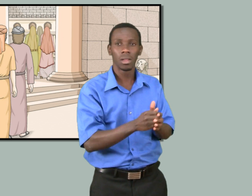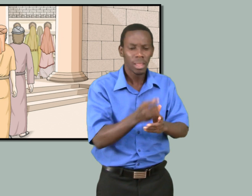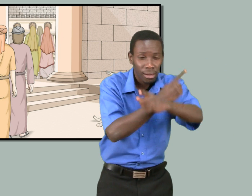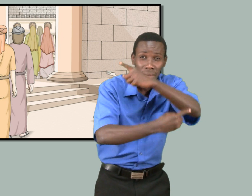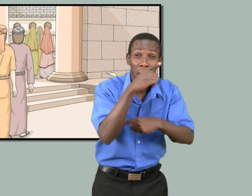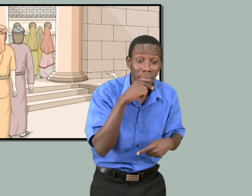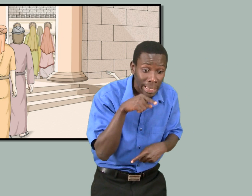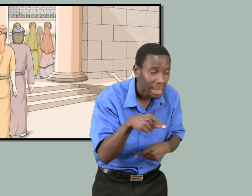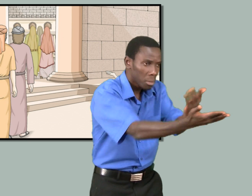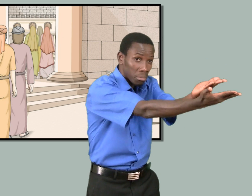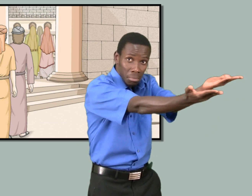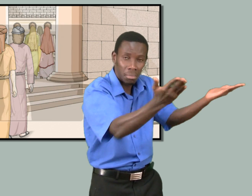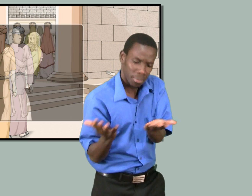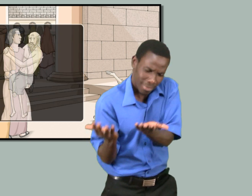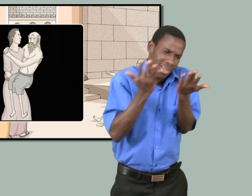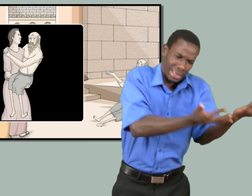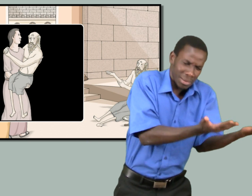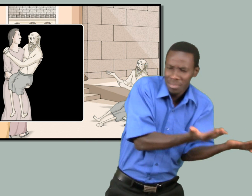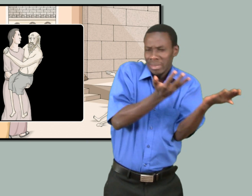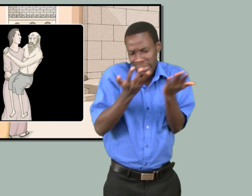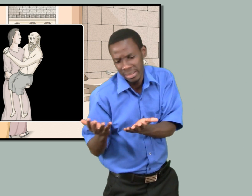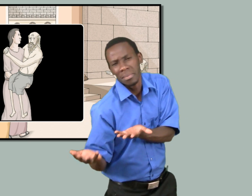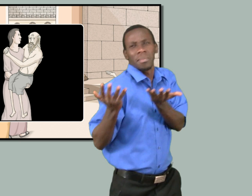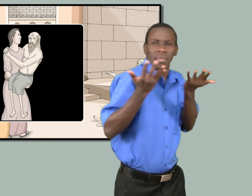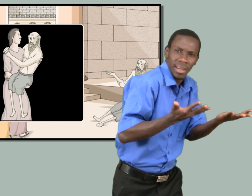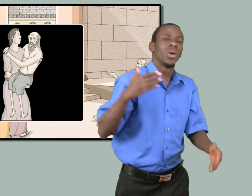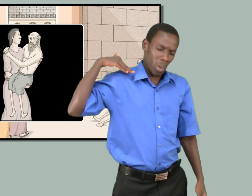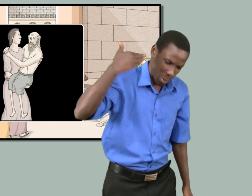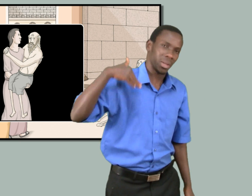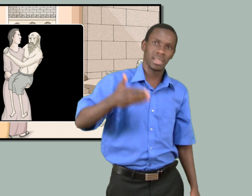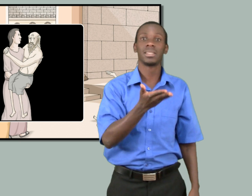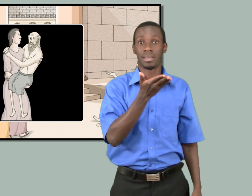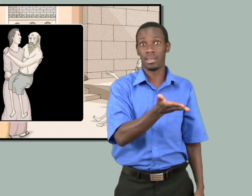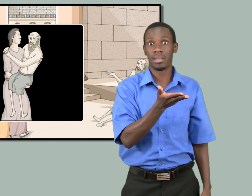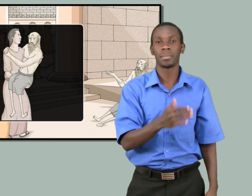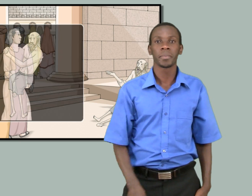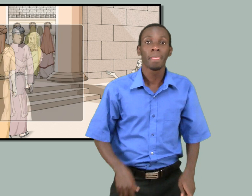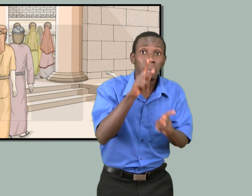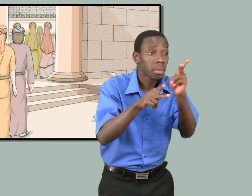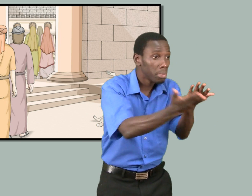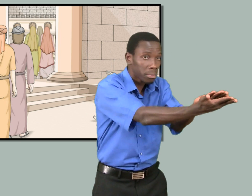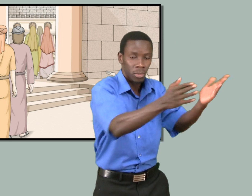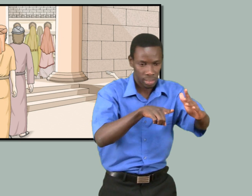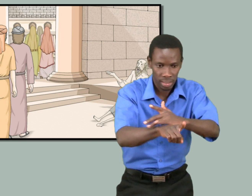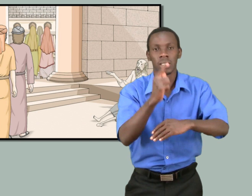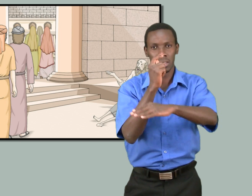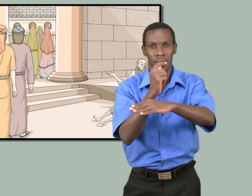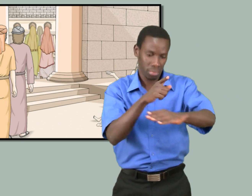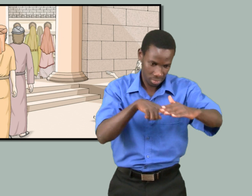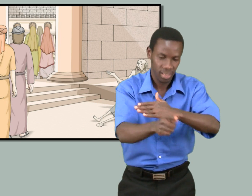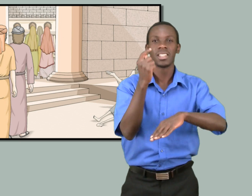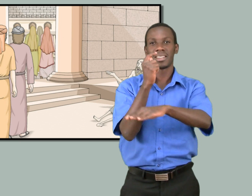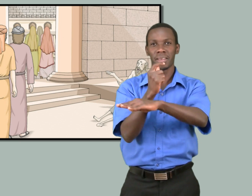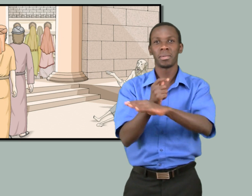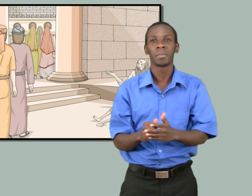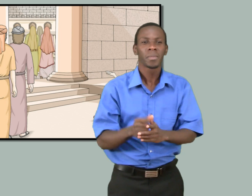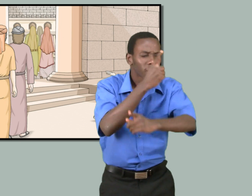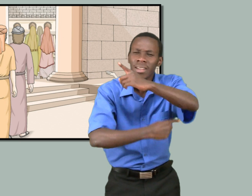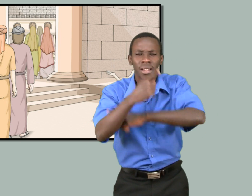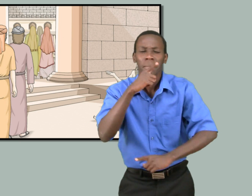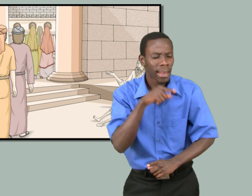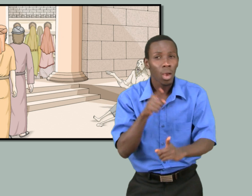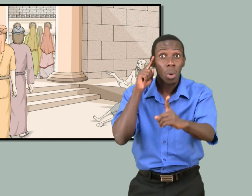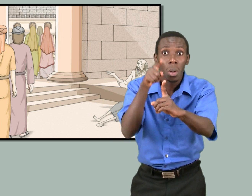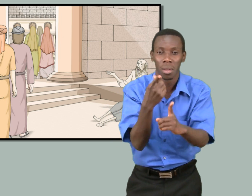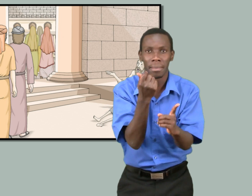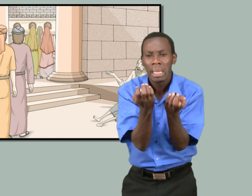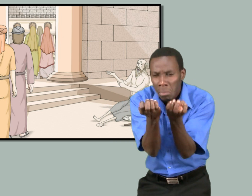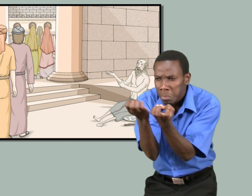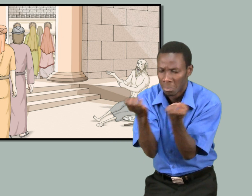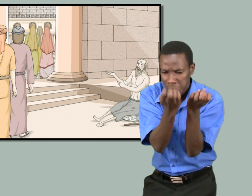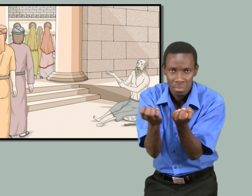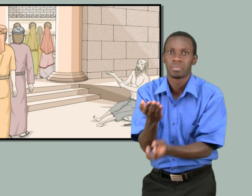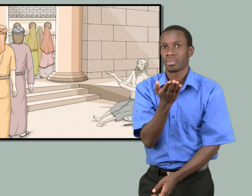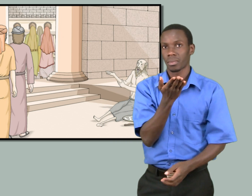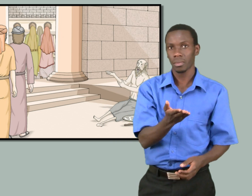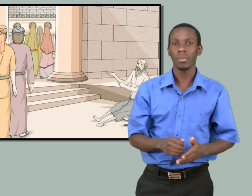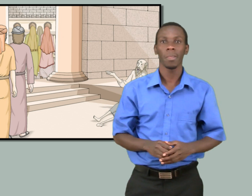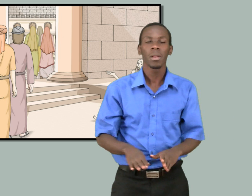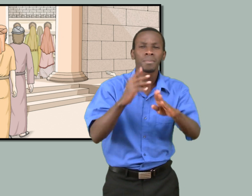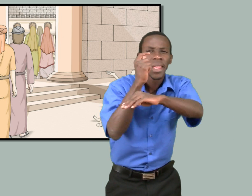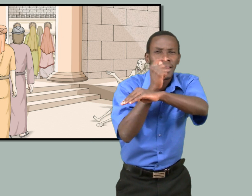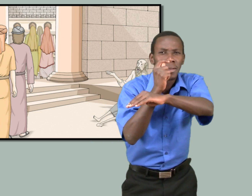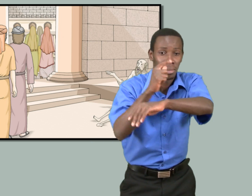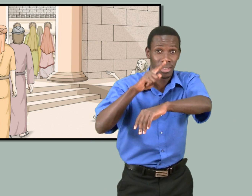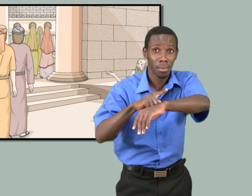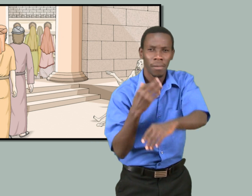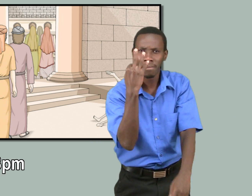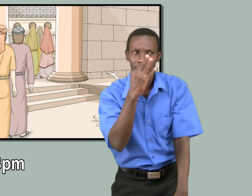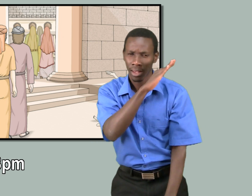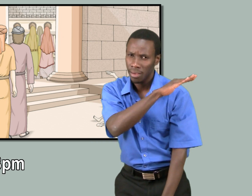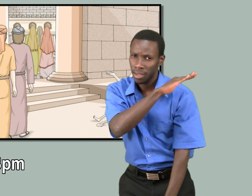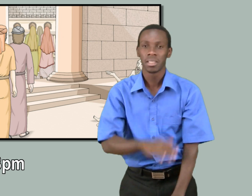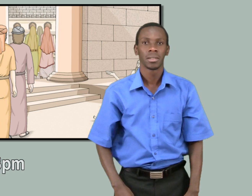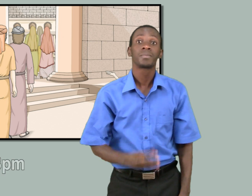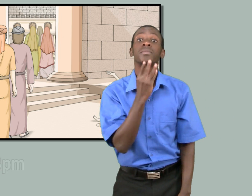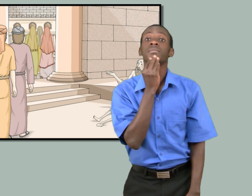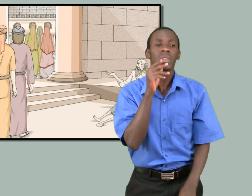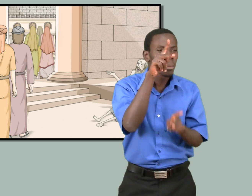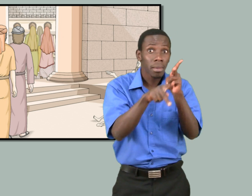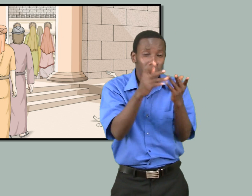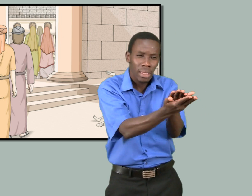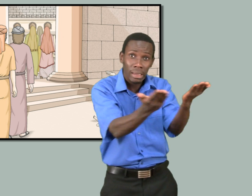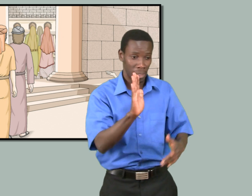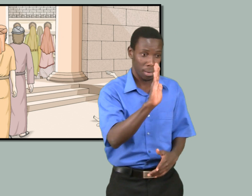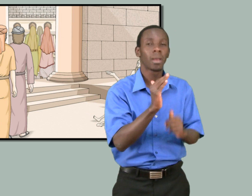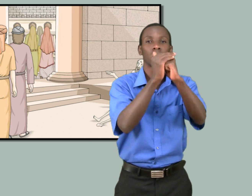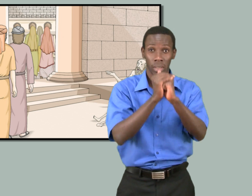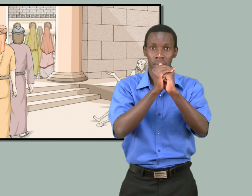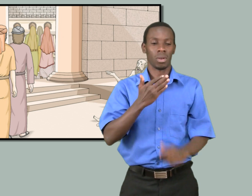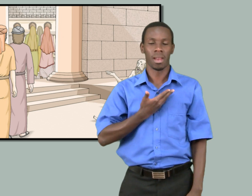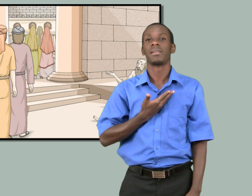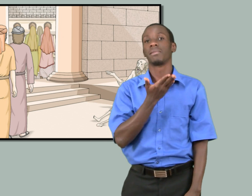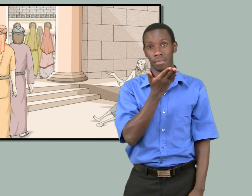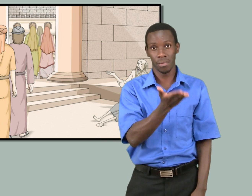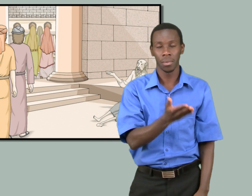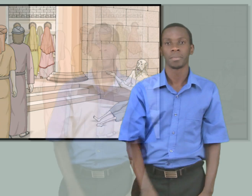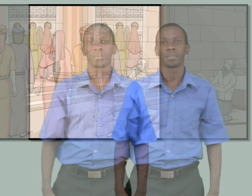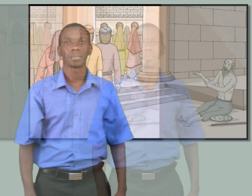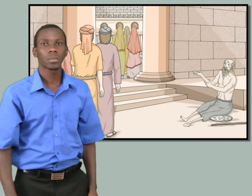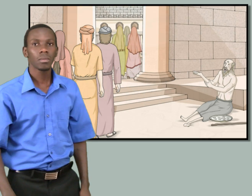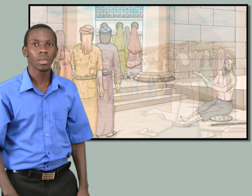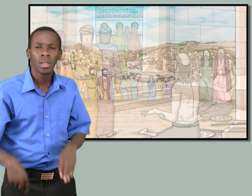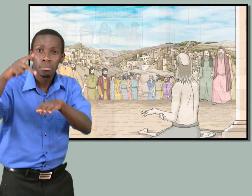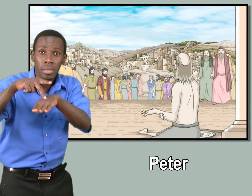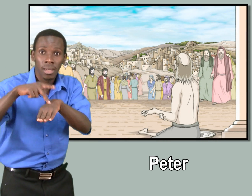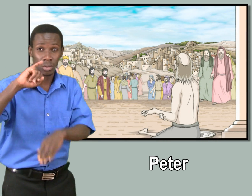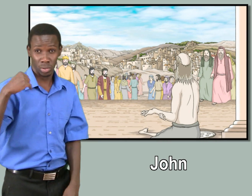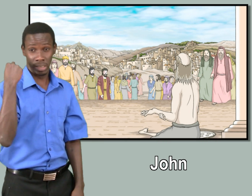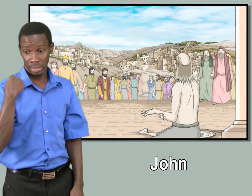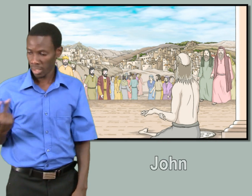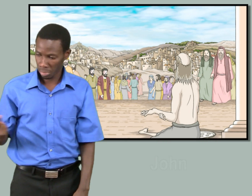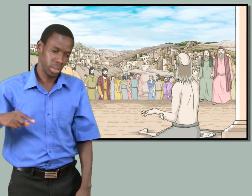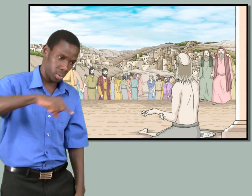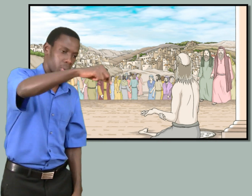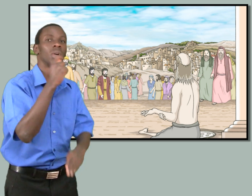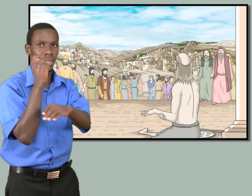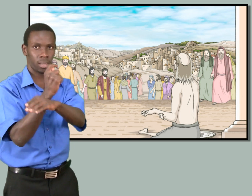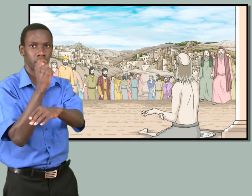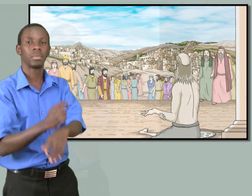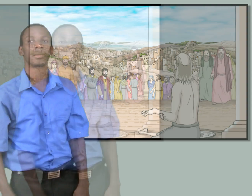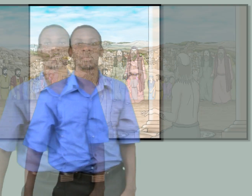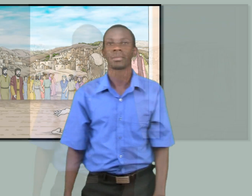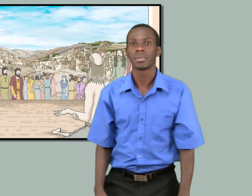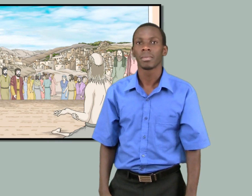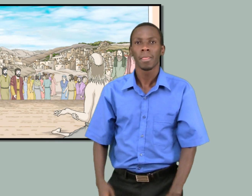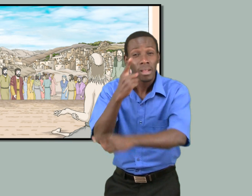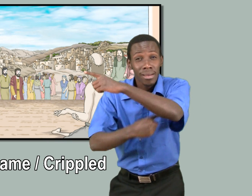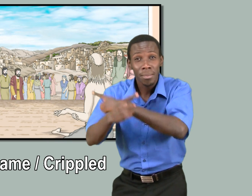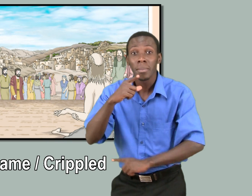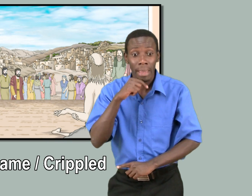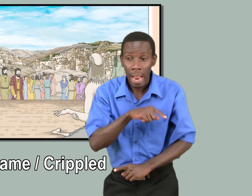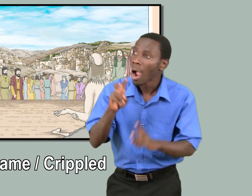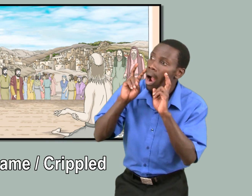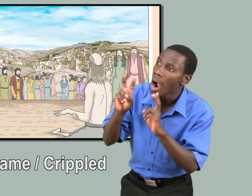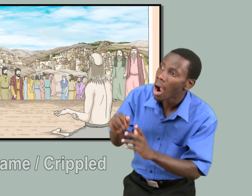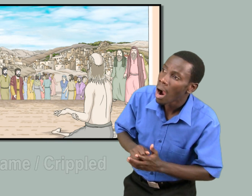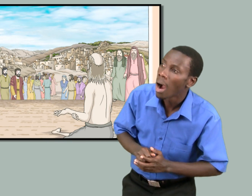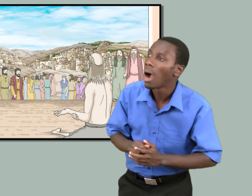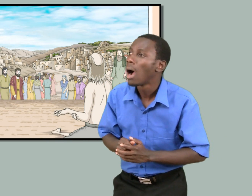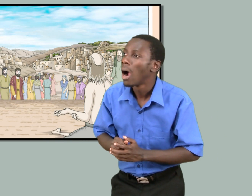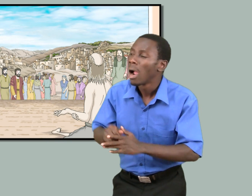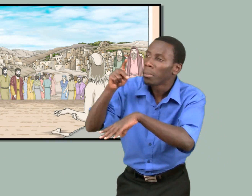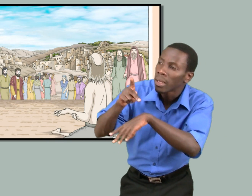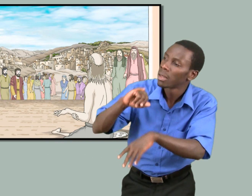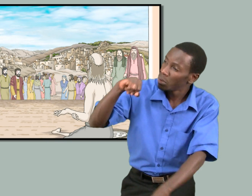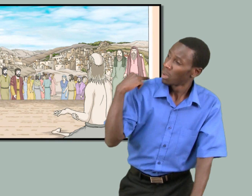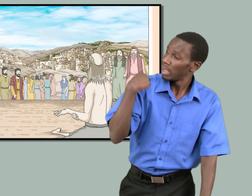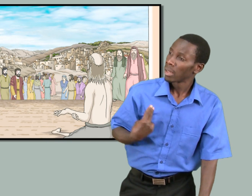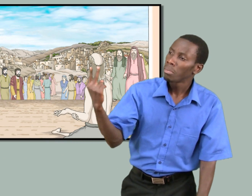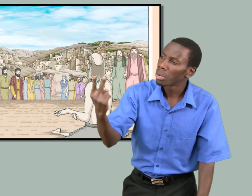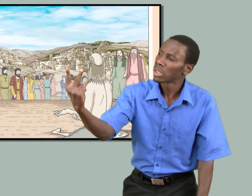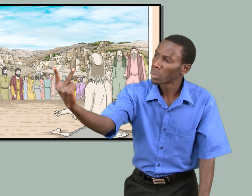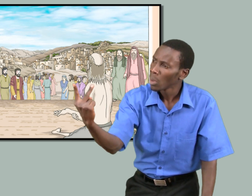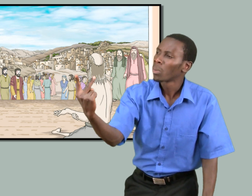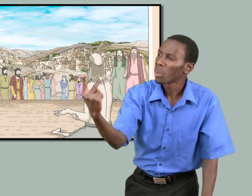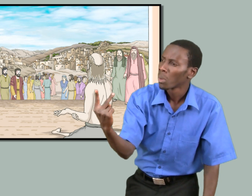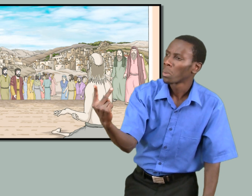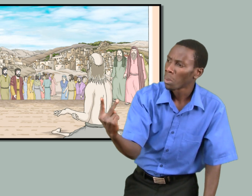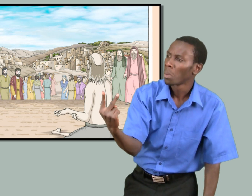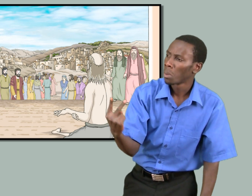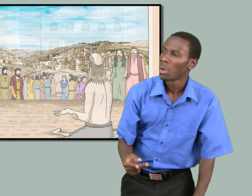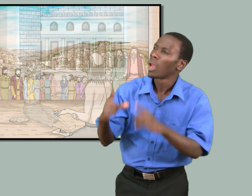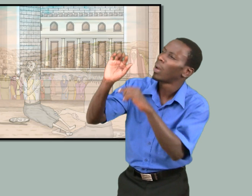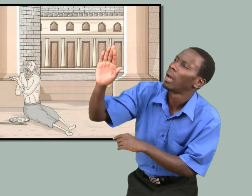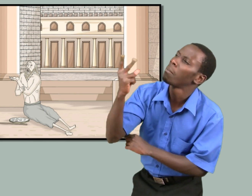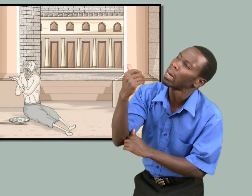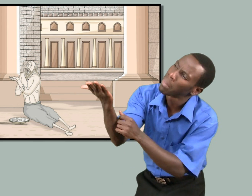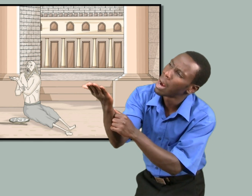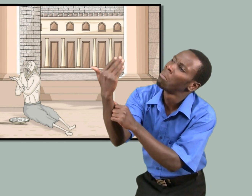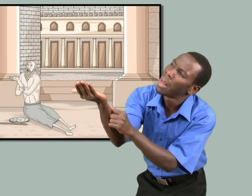And a man who was lame from birth was being carried to the temple gate called Beautiful, where he was put every day to beg from those entering the temple courts.